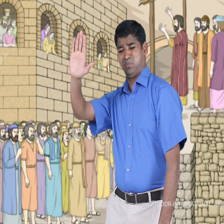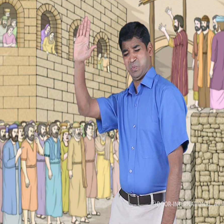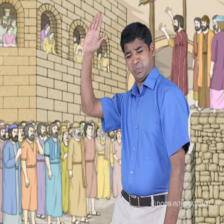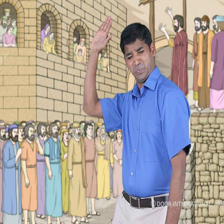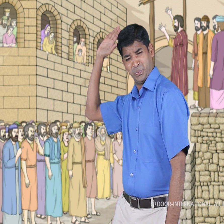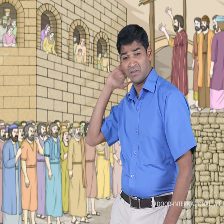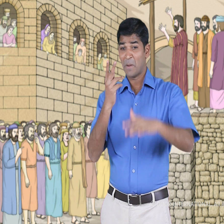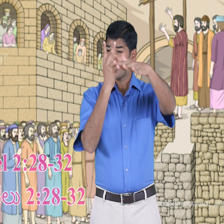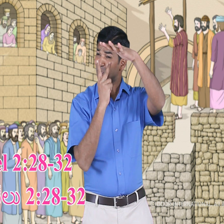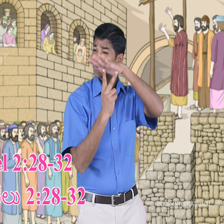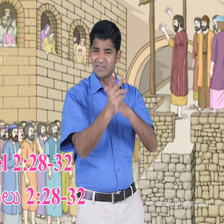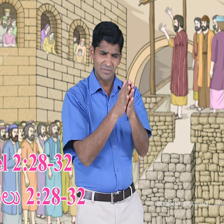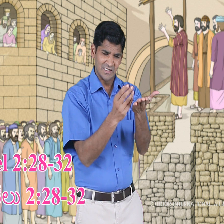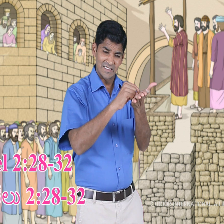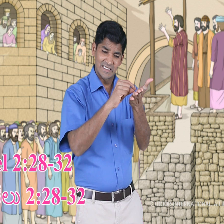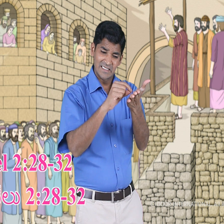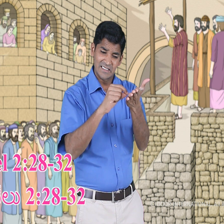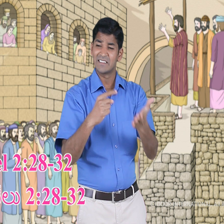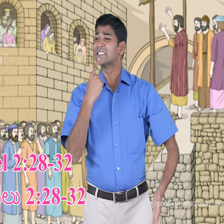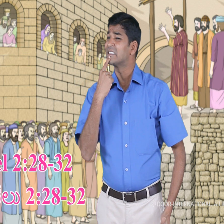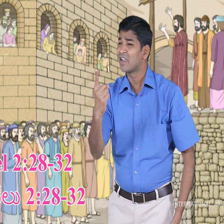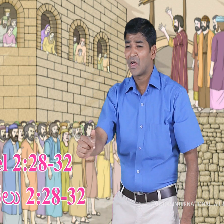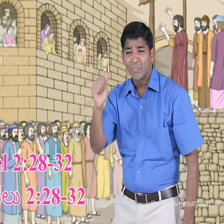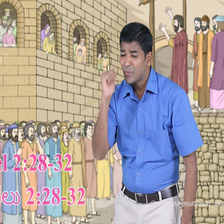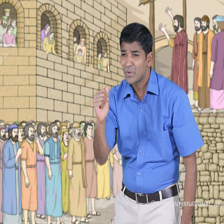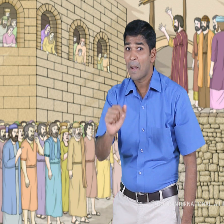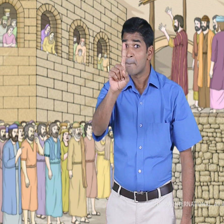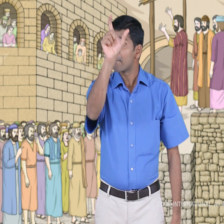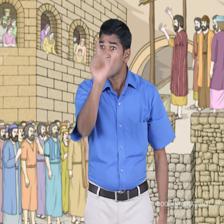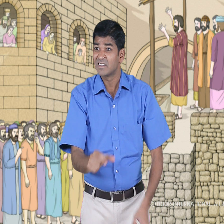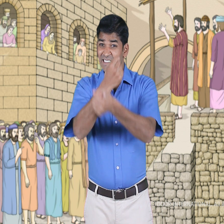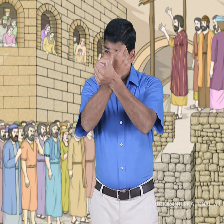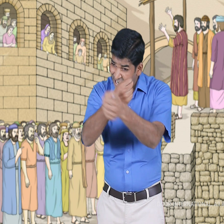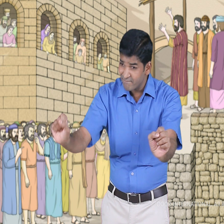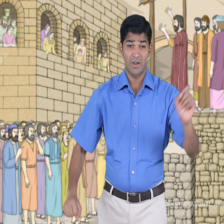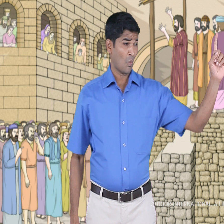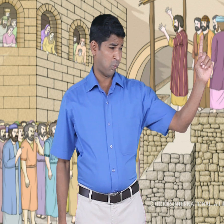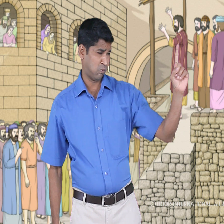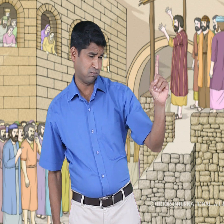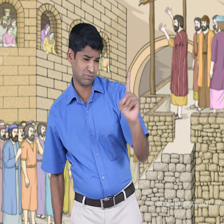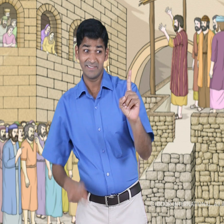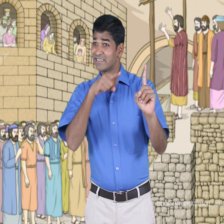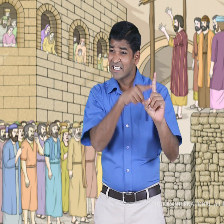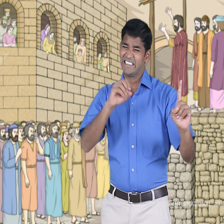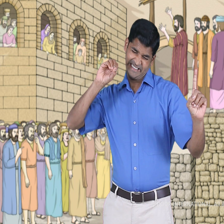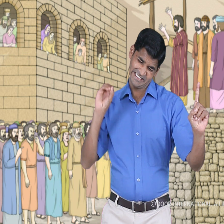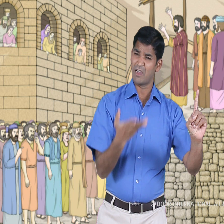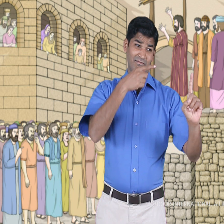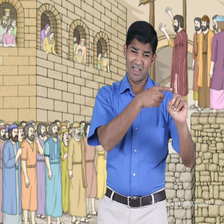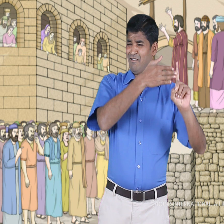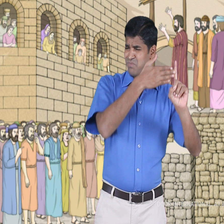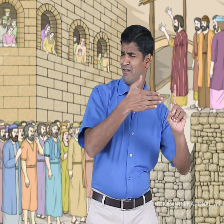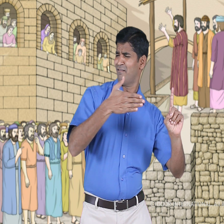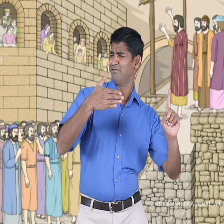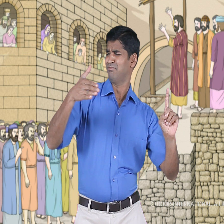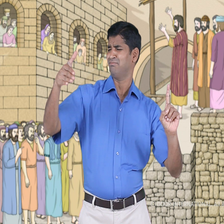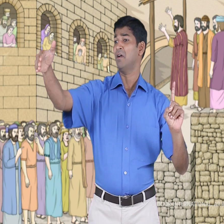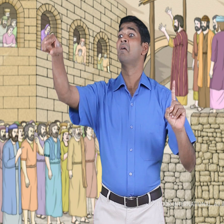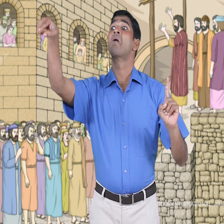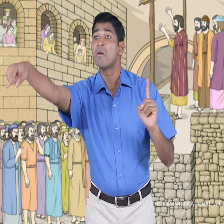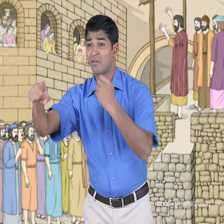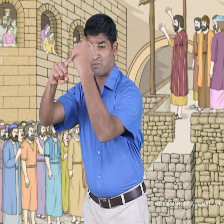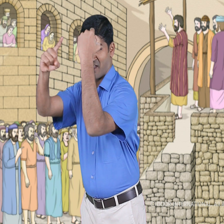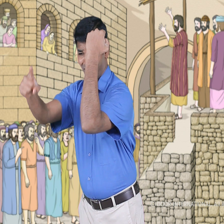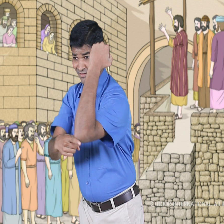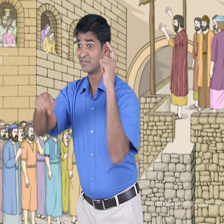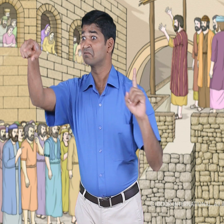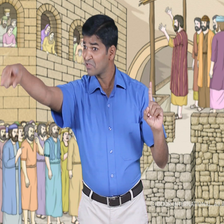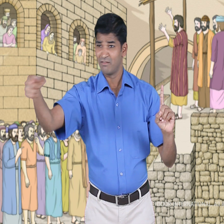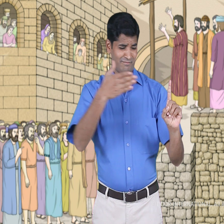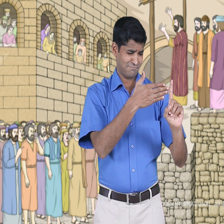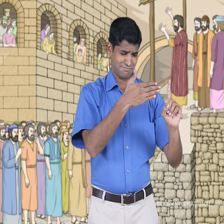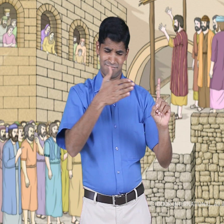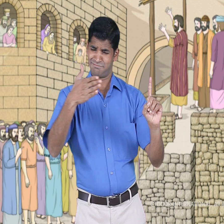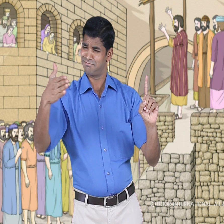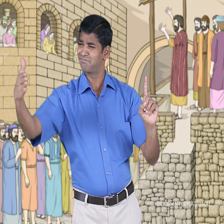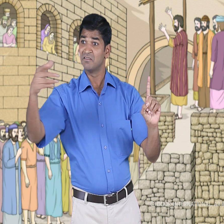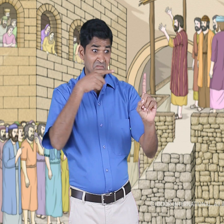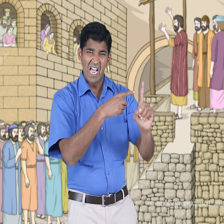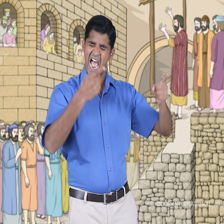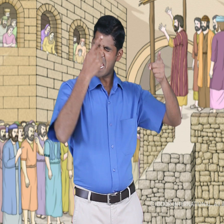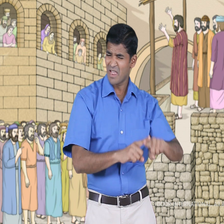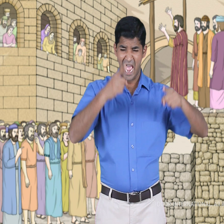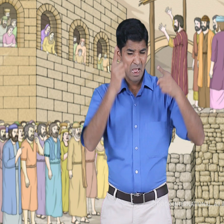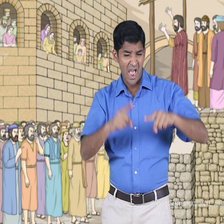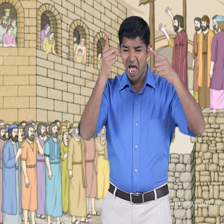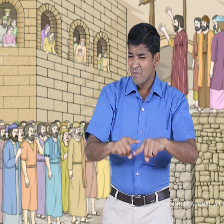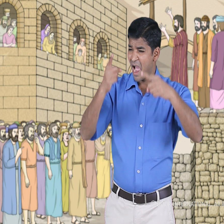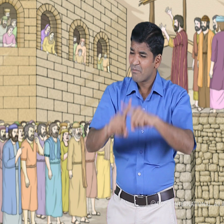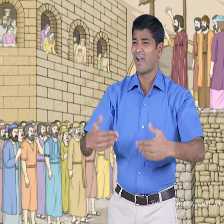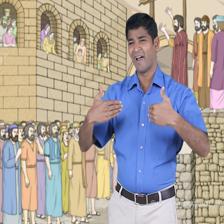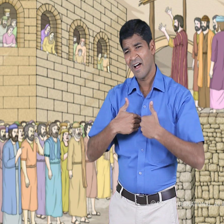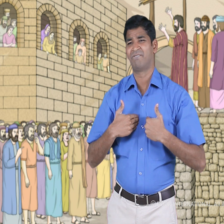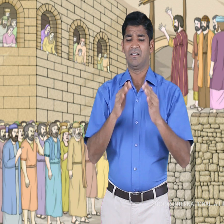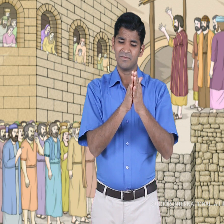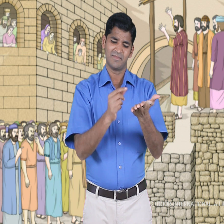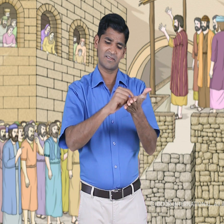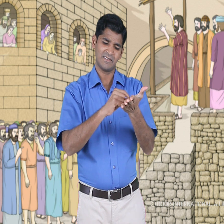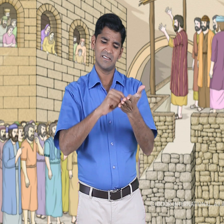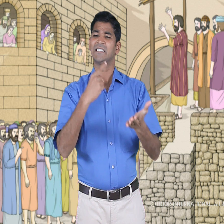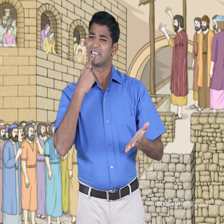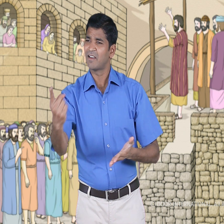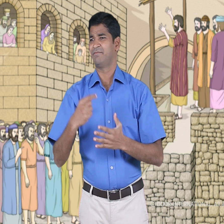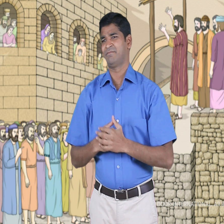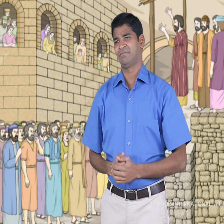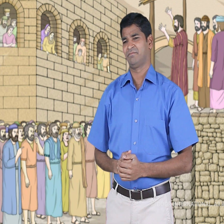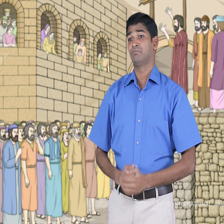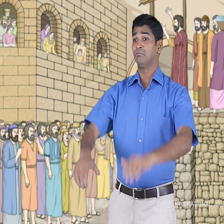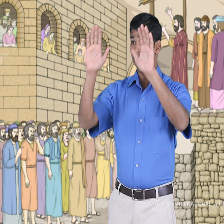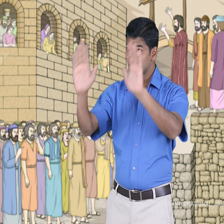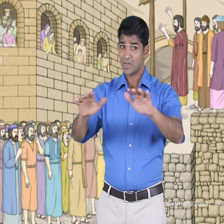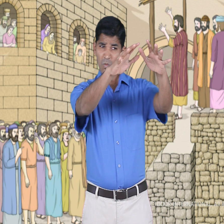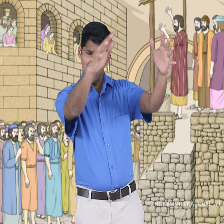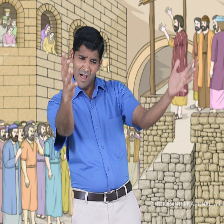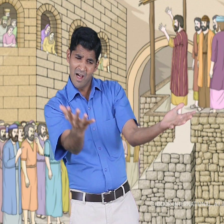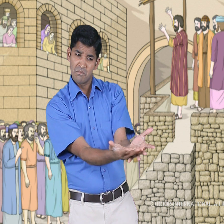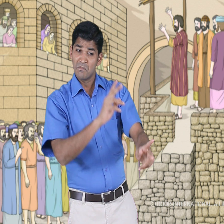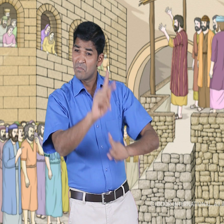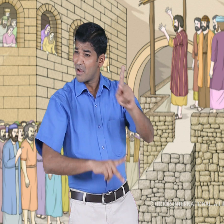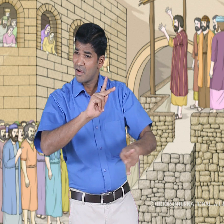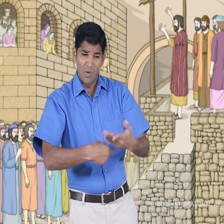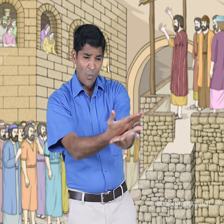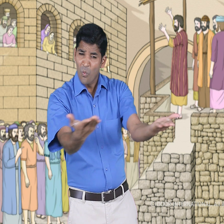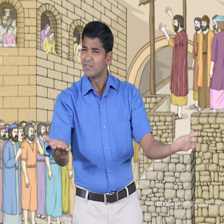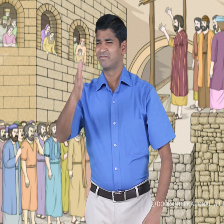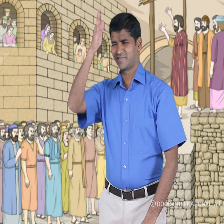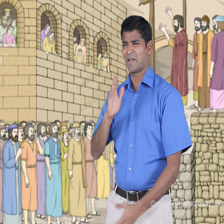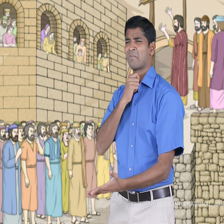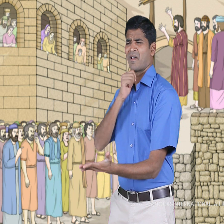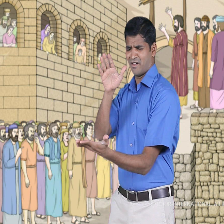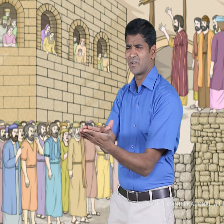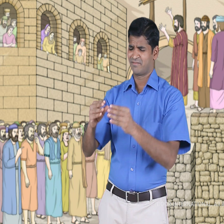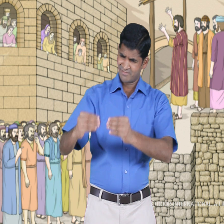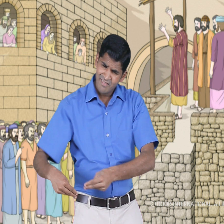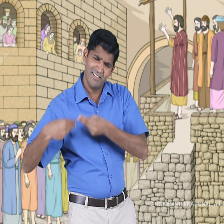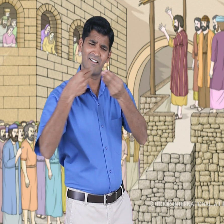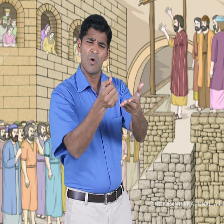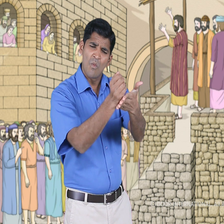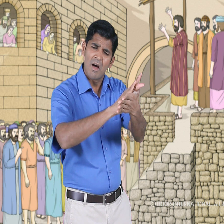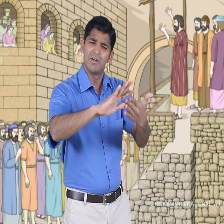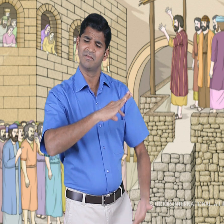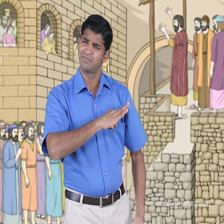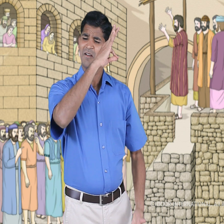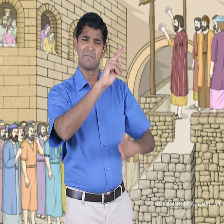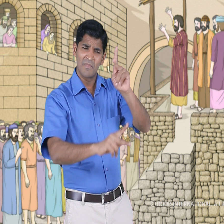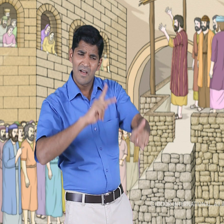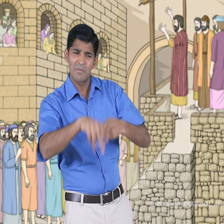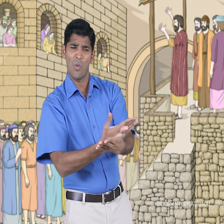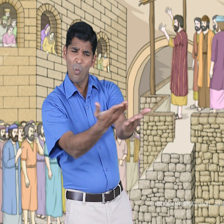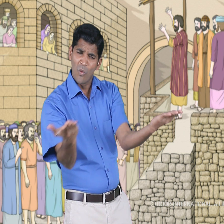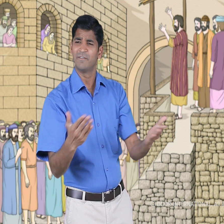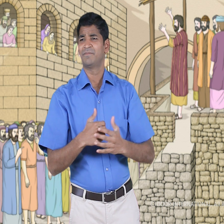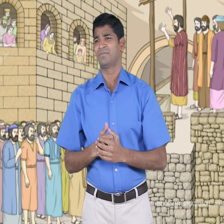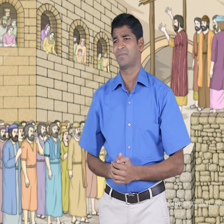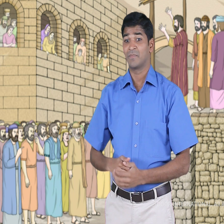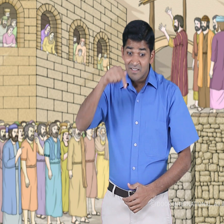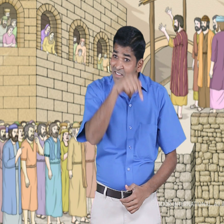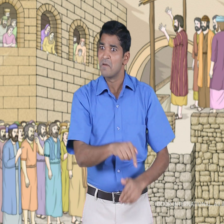No, this is what was spoken by the prophet Joel: ‘In the last days, God says, I will pour out My Spirit on all people.